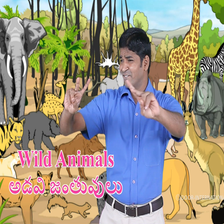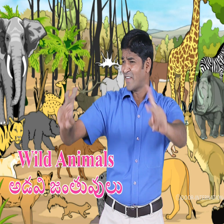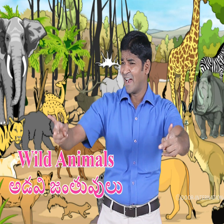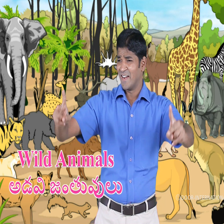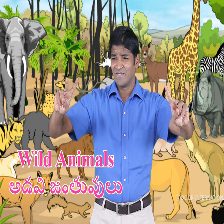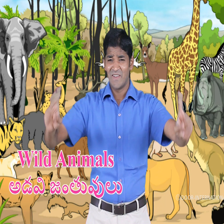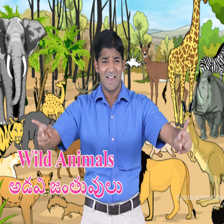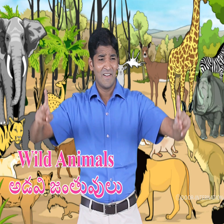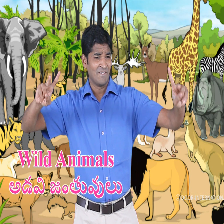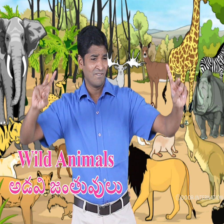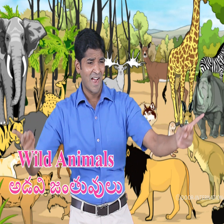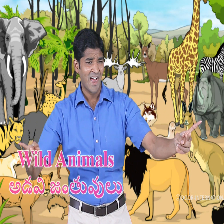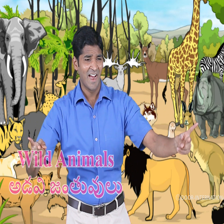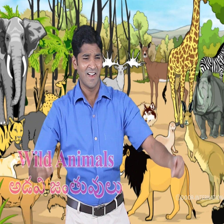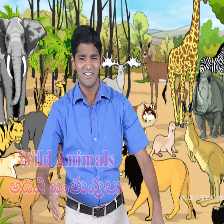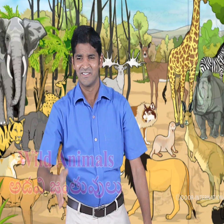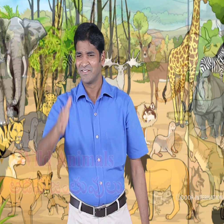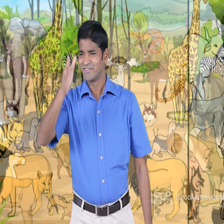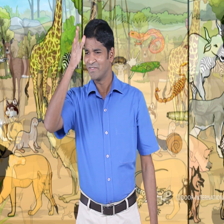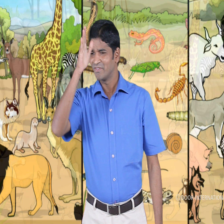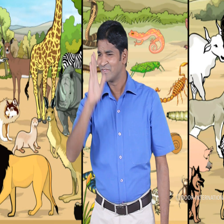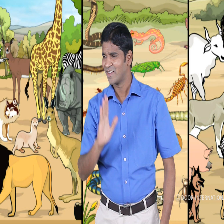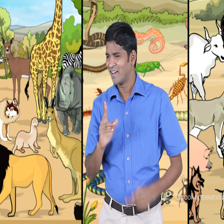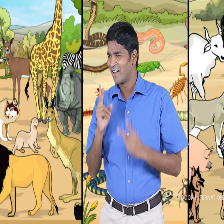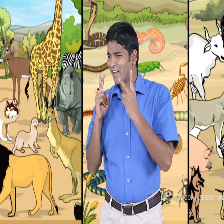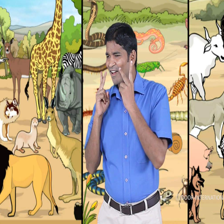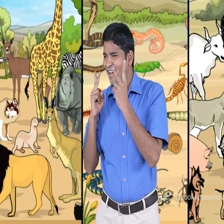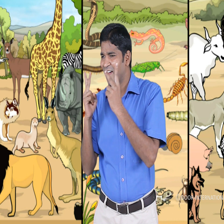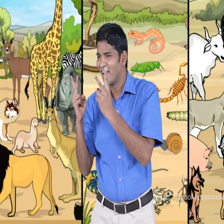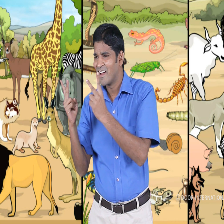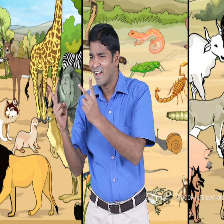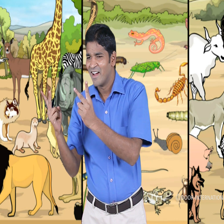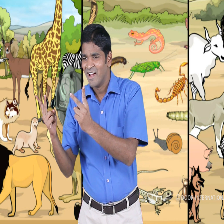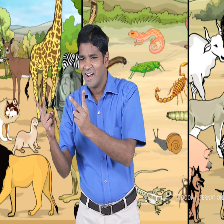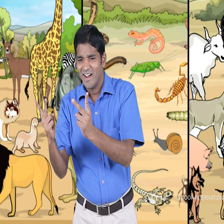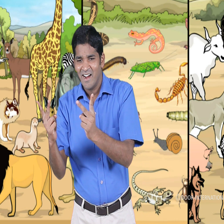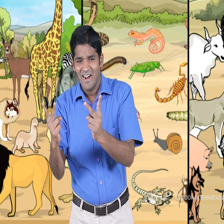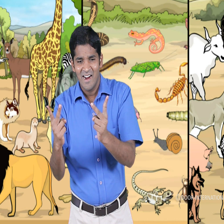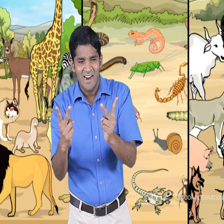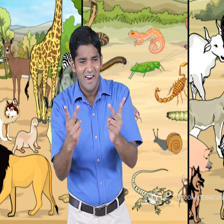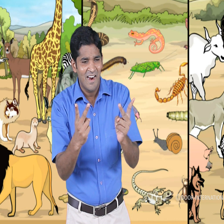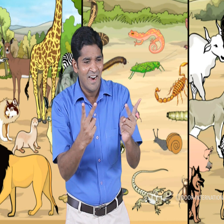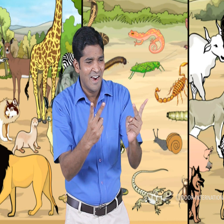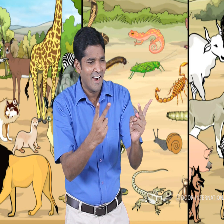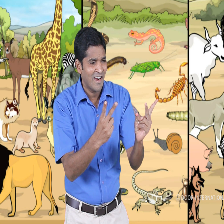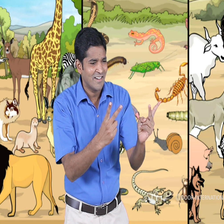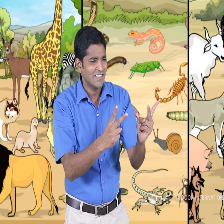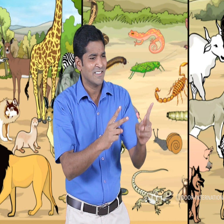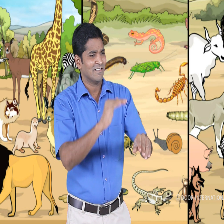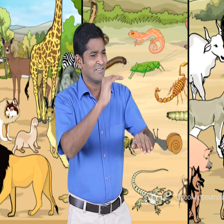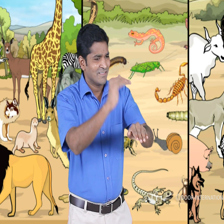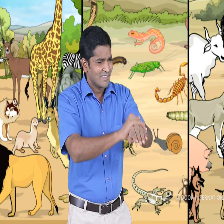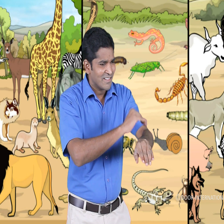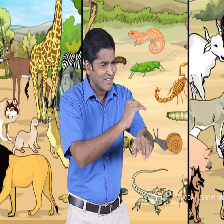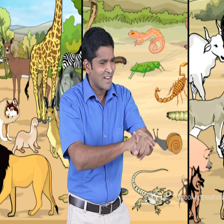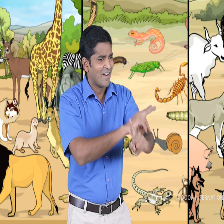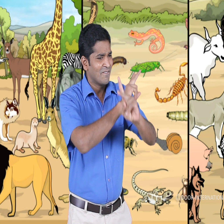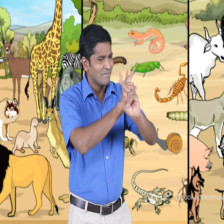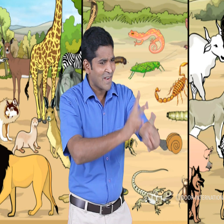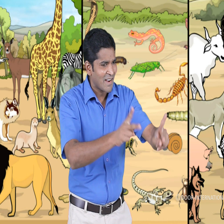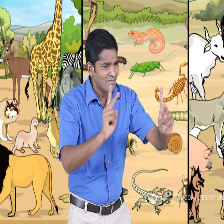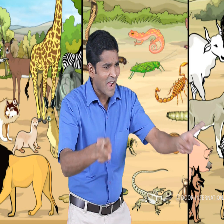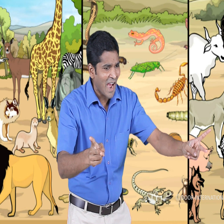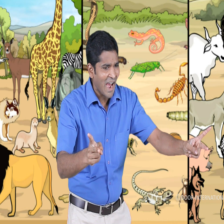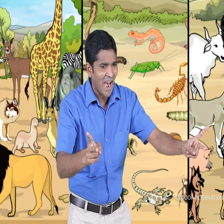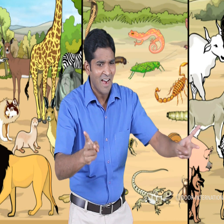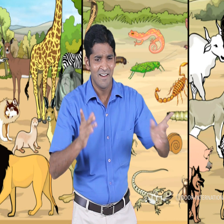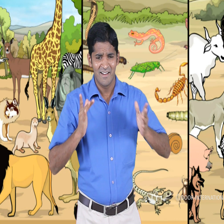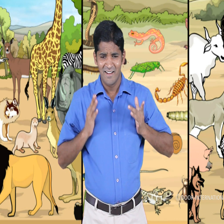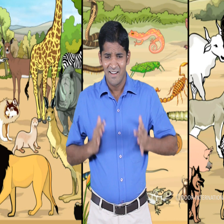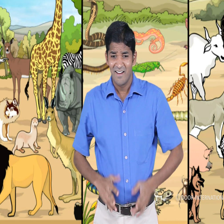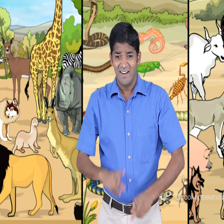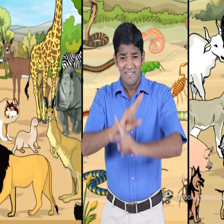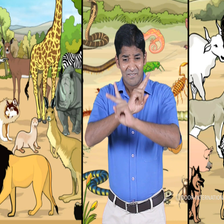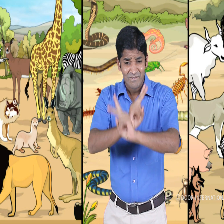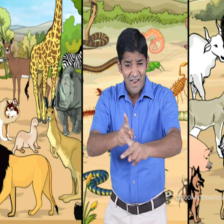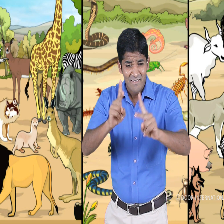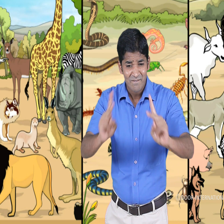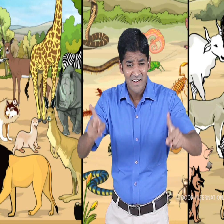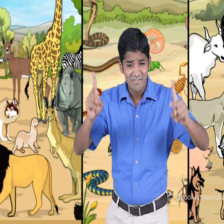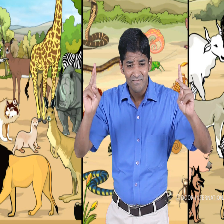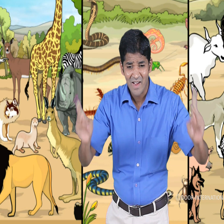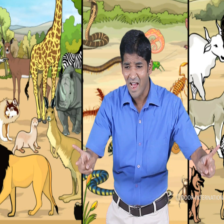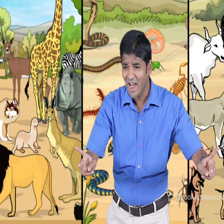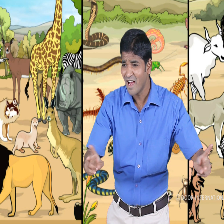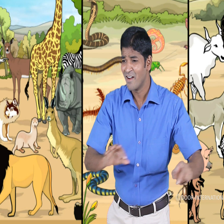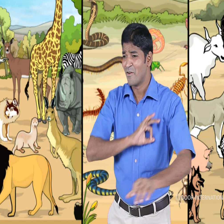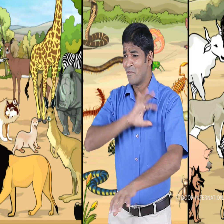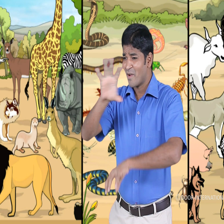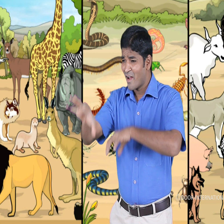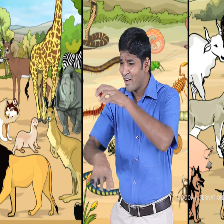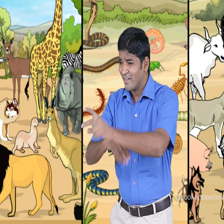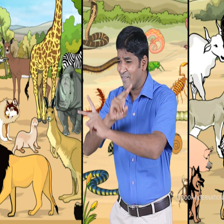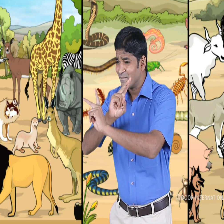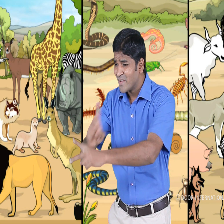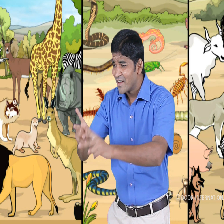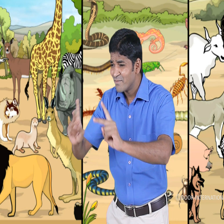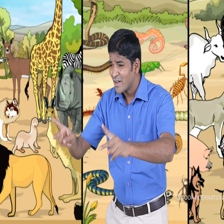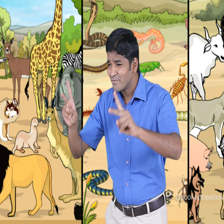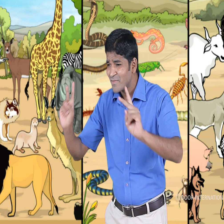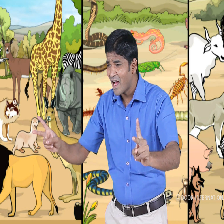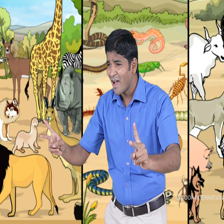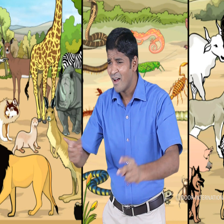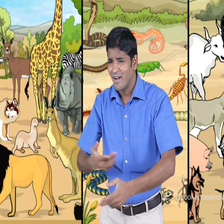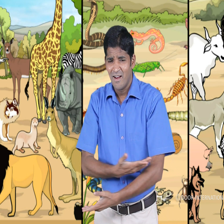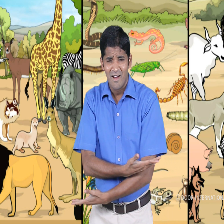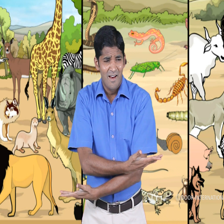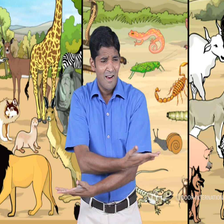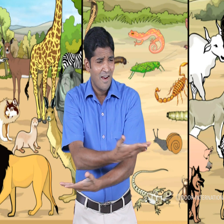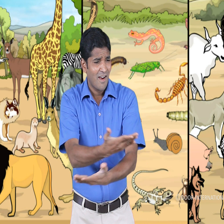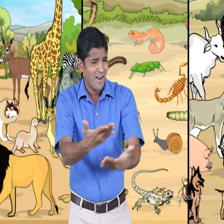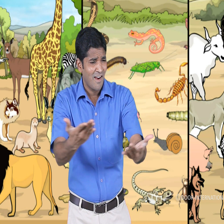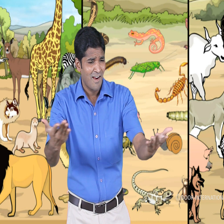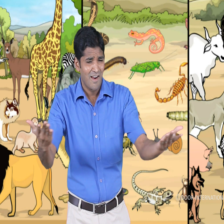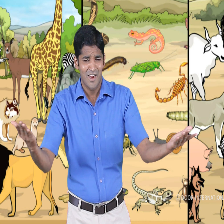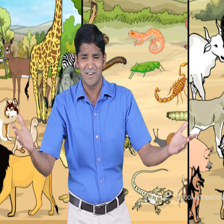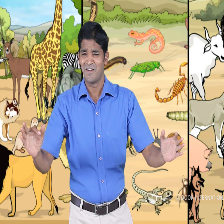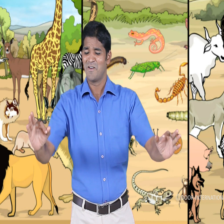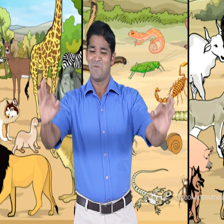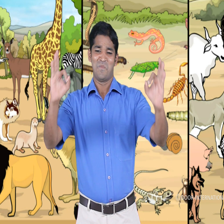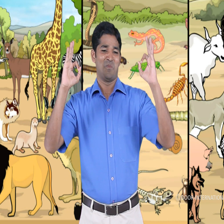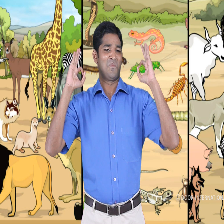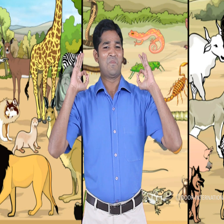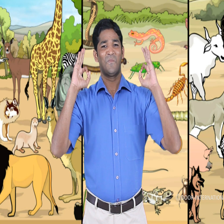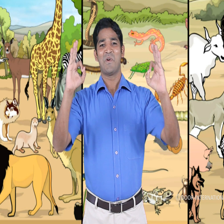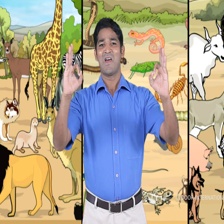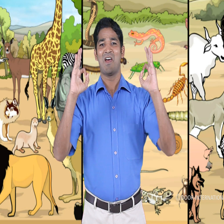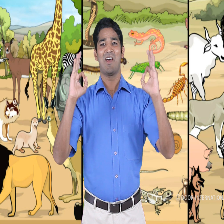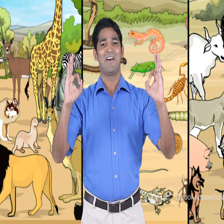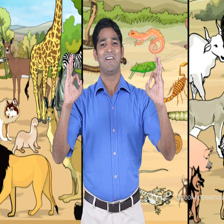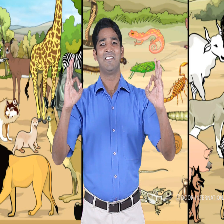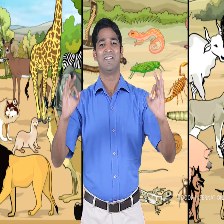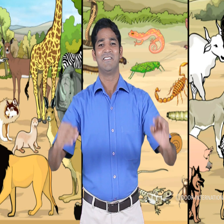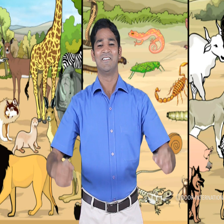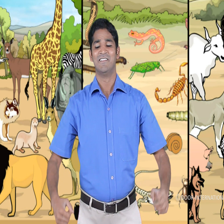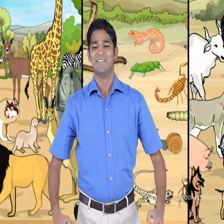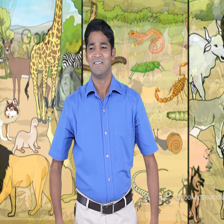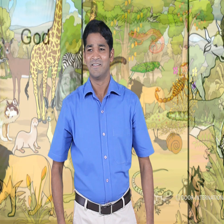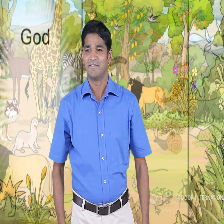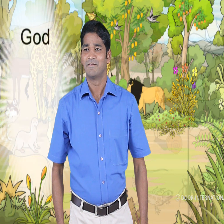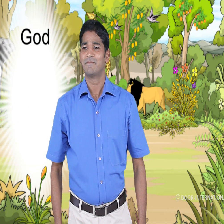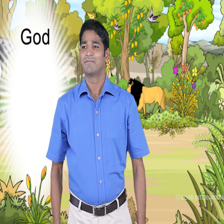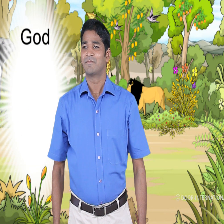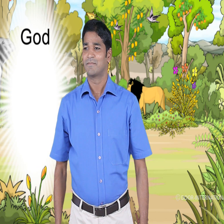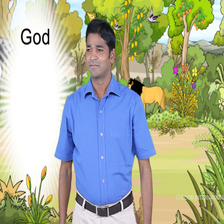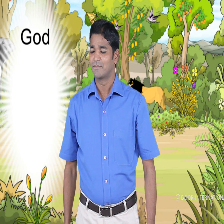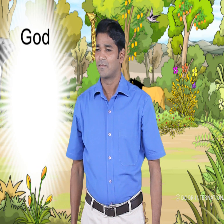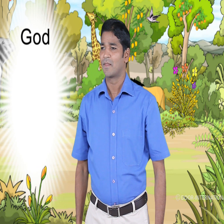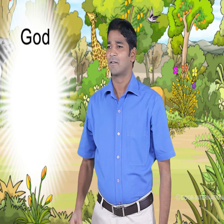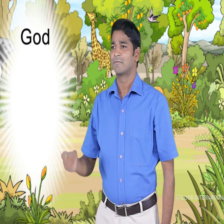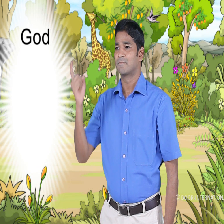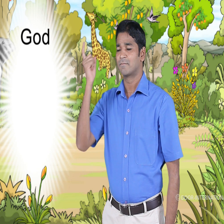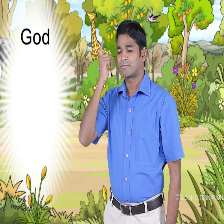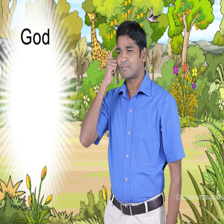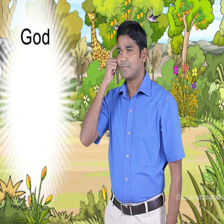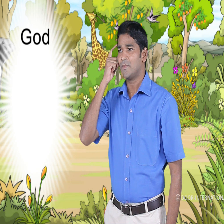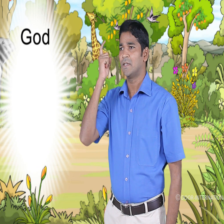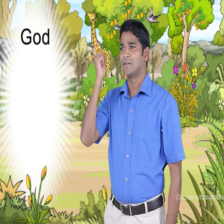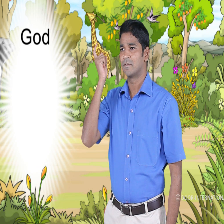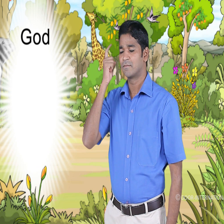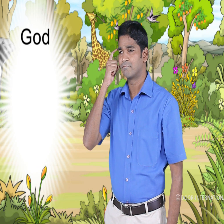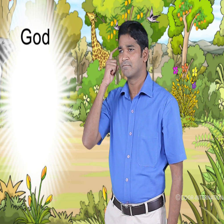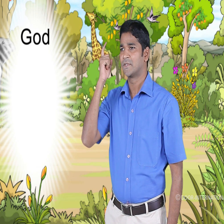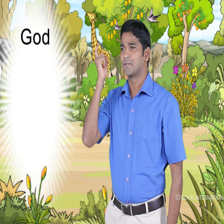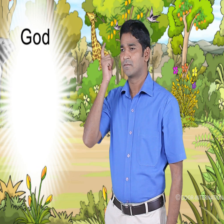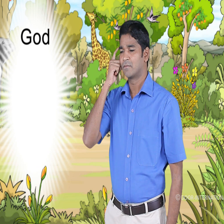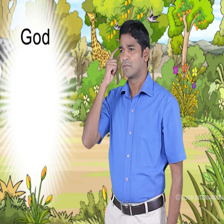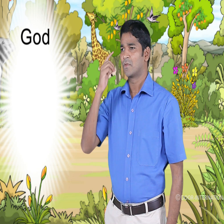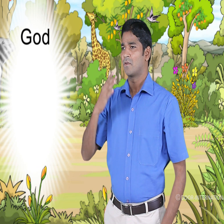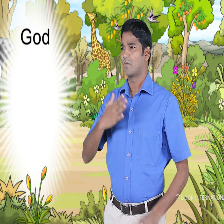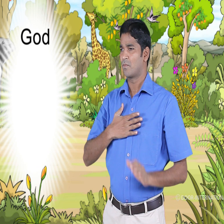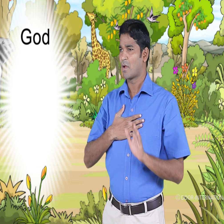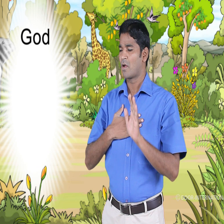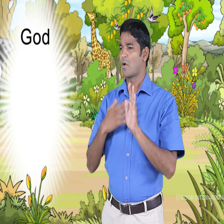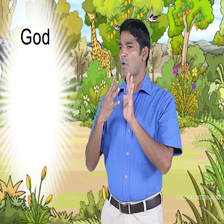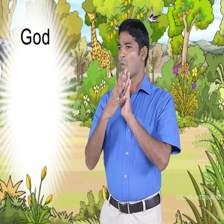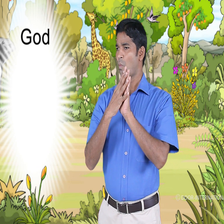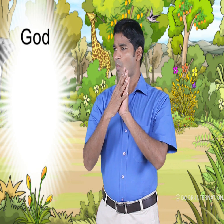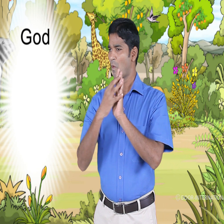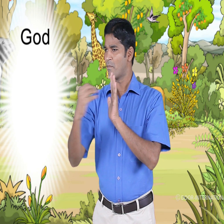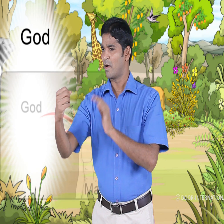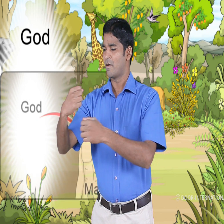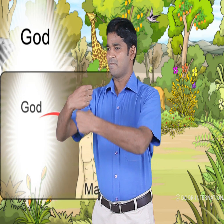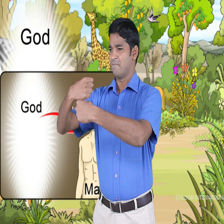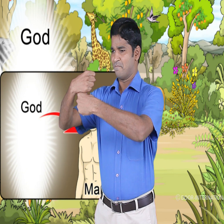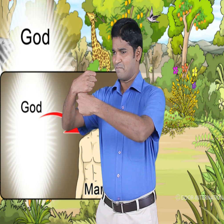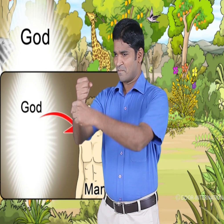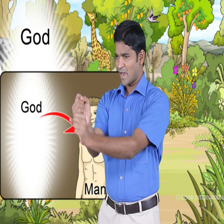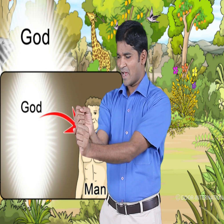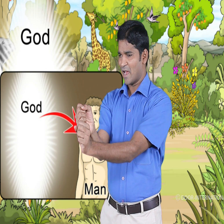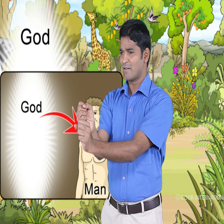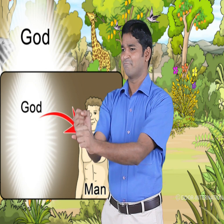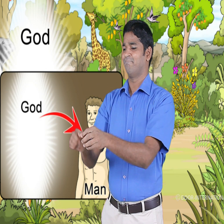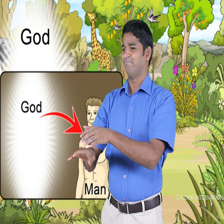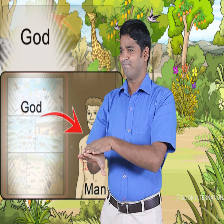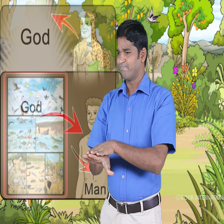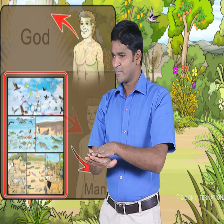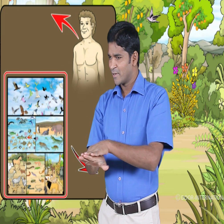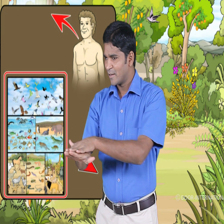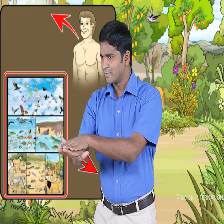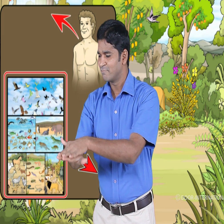God made the beasts of the earth according to their kinds, the livestock according to their kinds, and everything that crawls upon the earth according to its kind. And God saw that it was good.